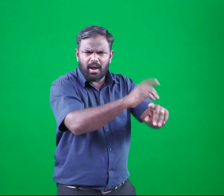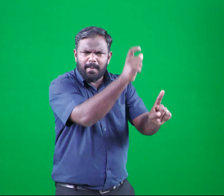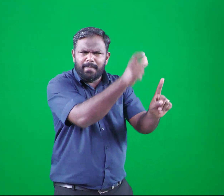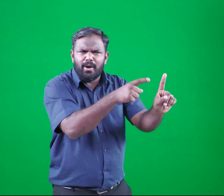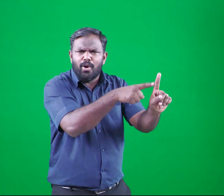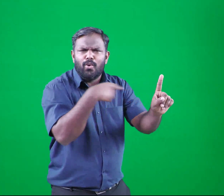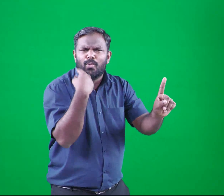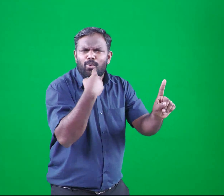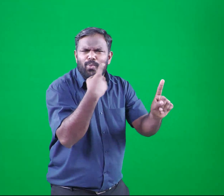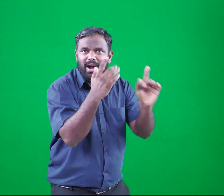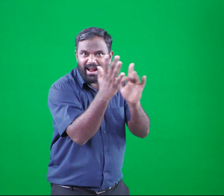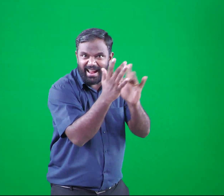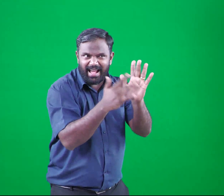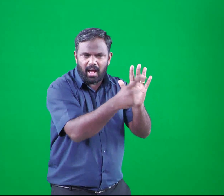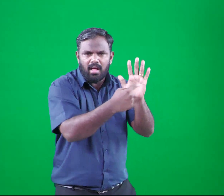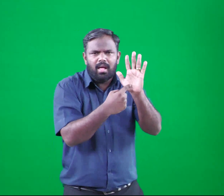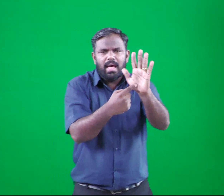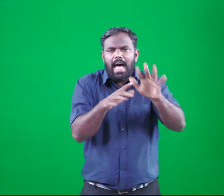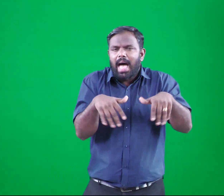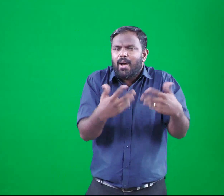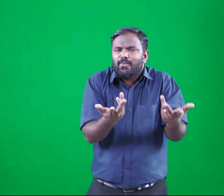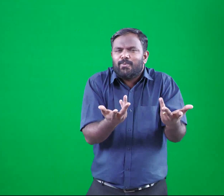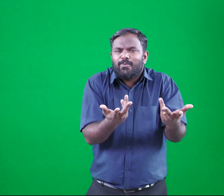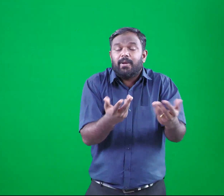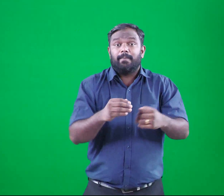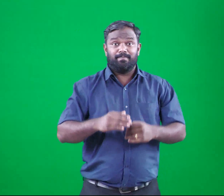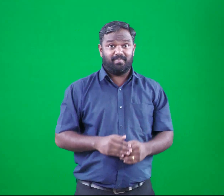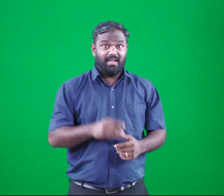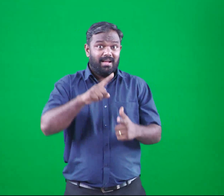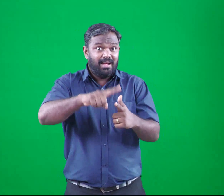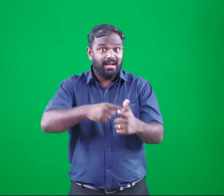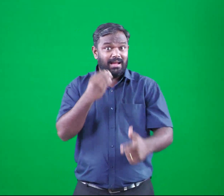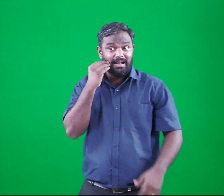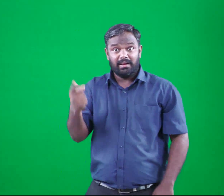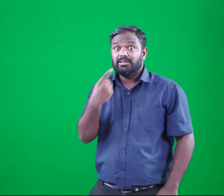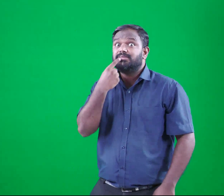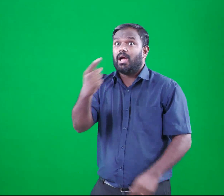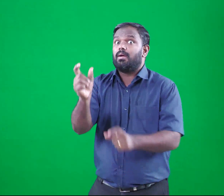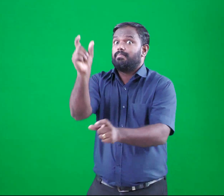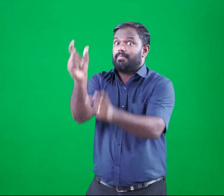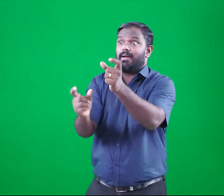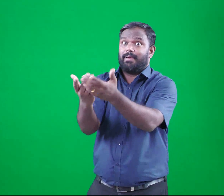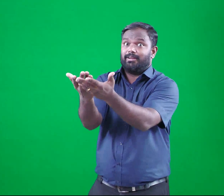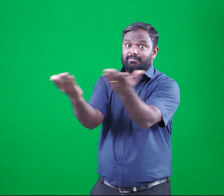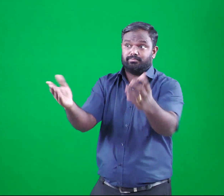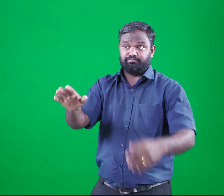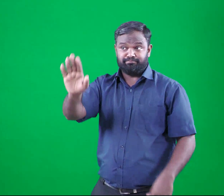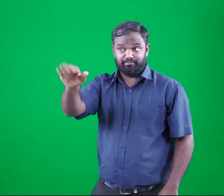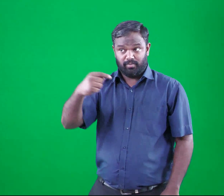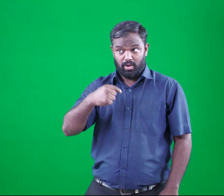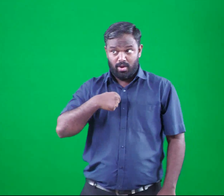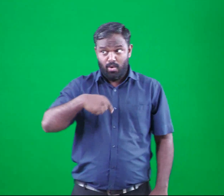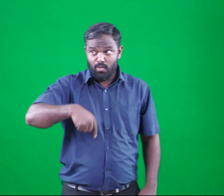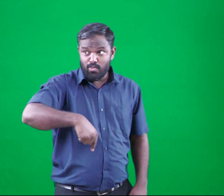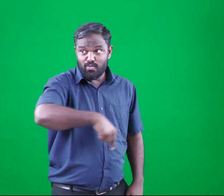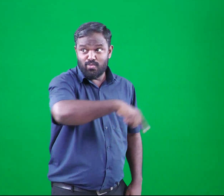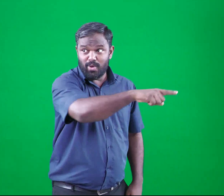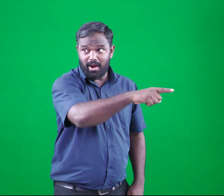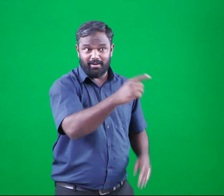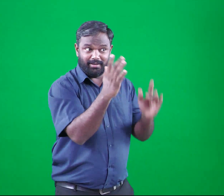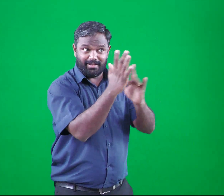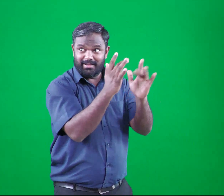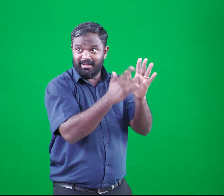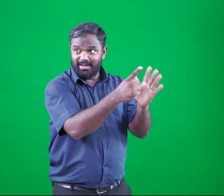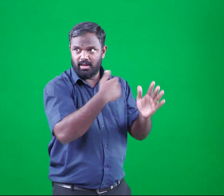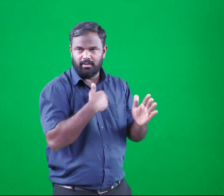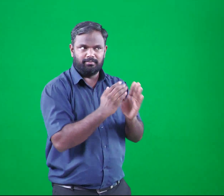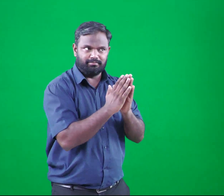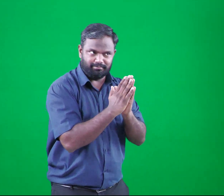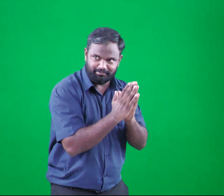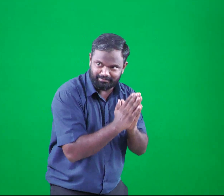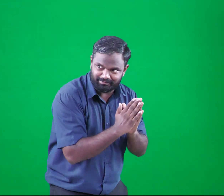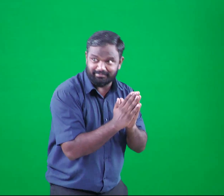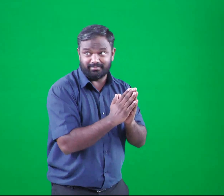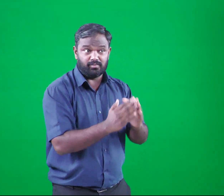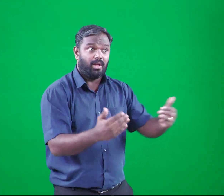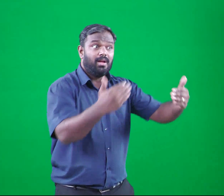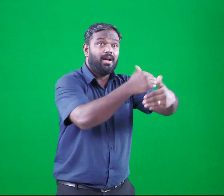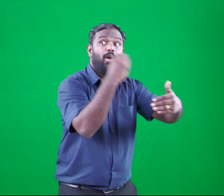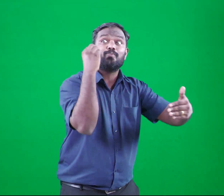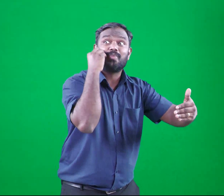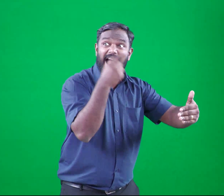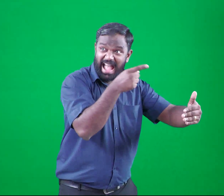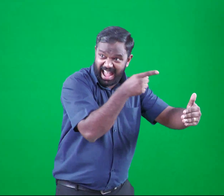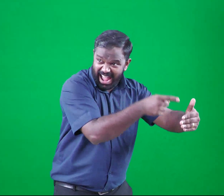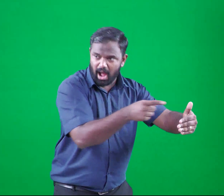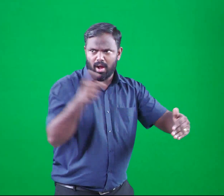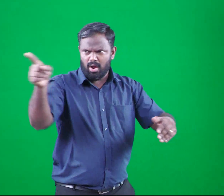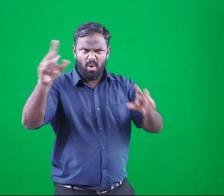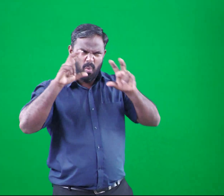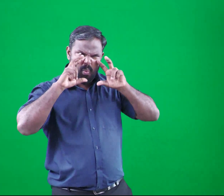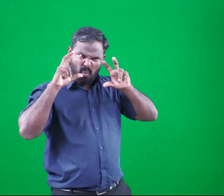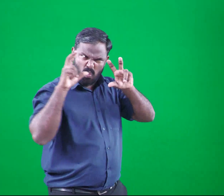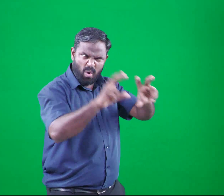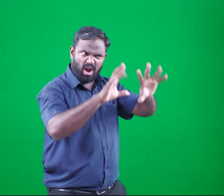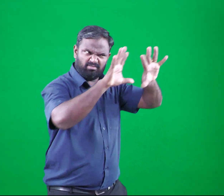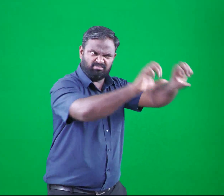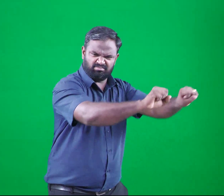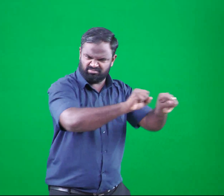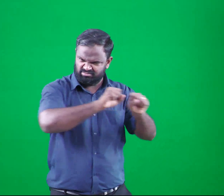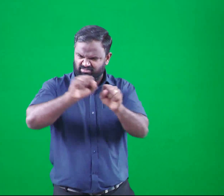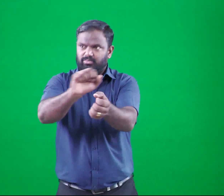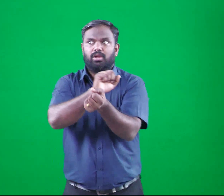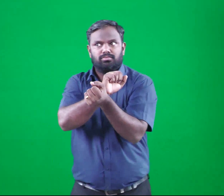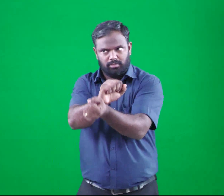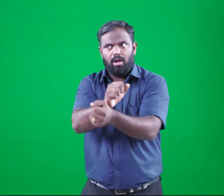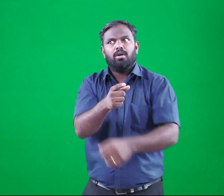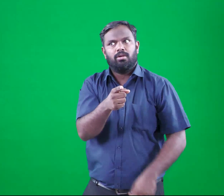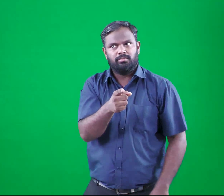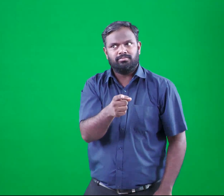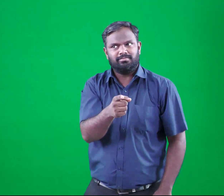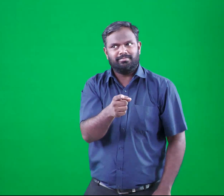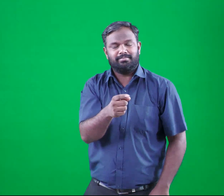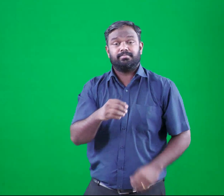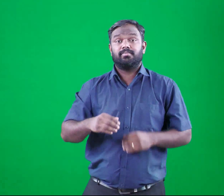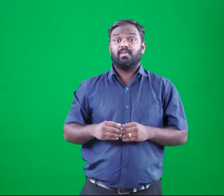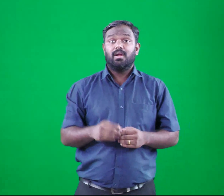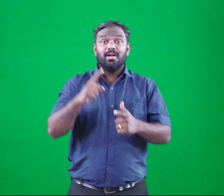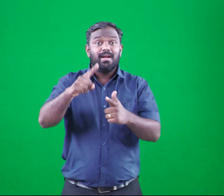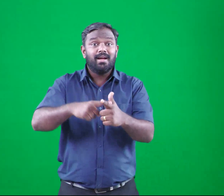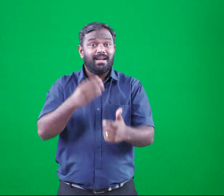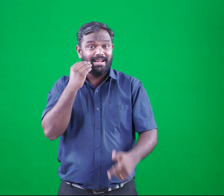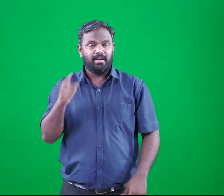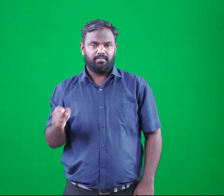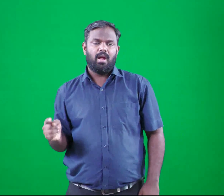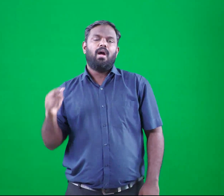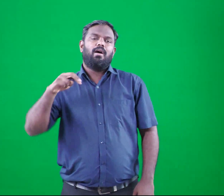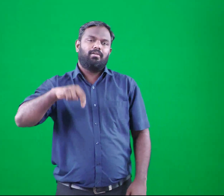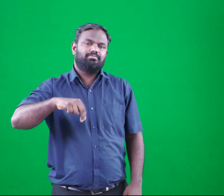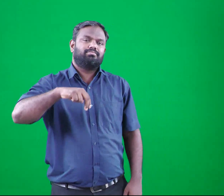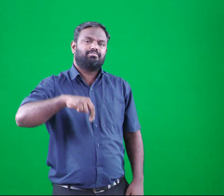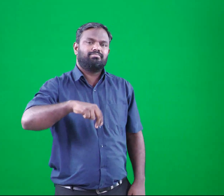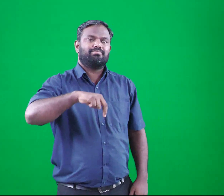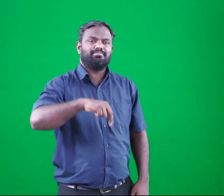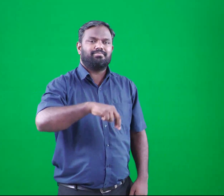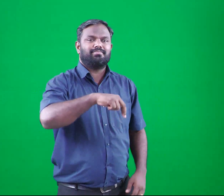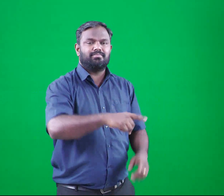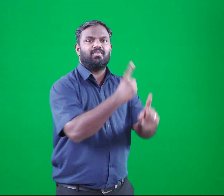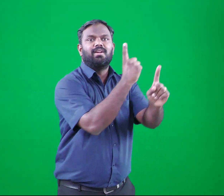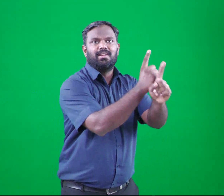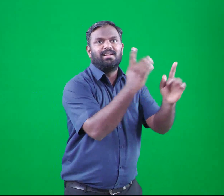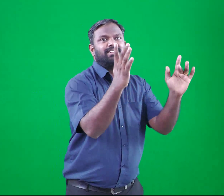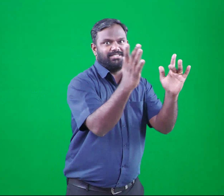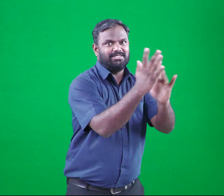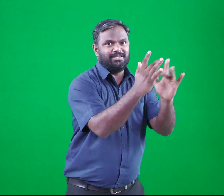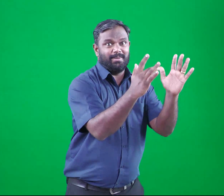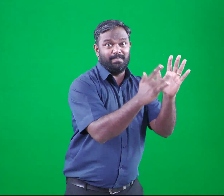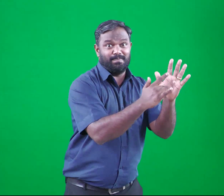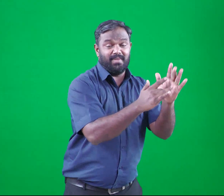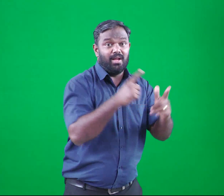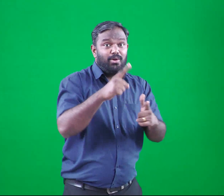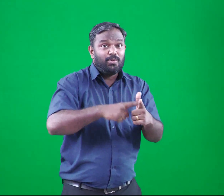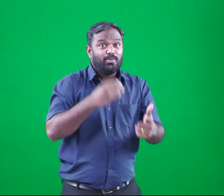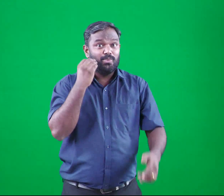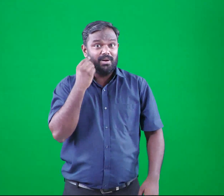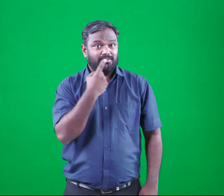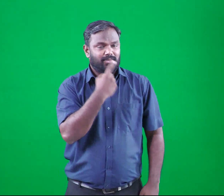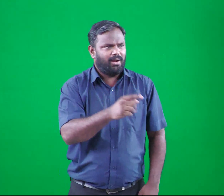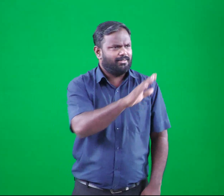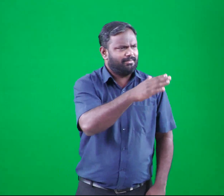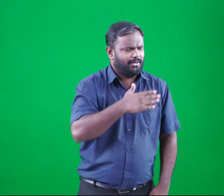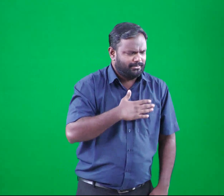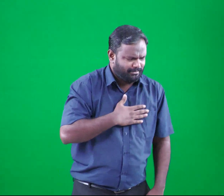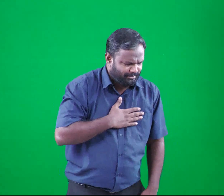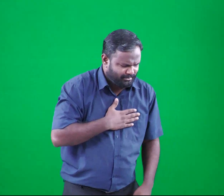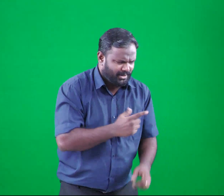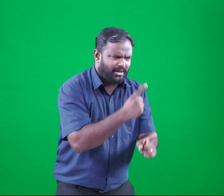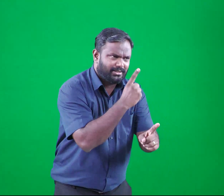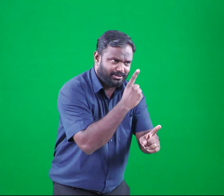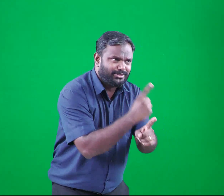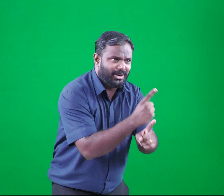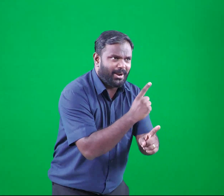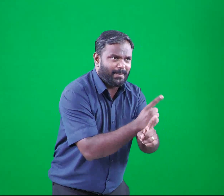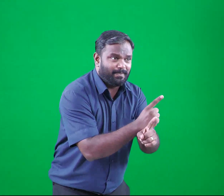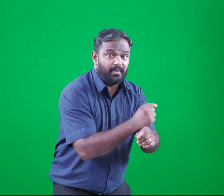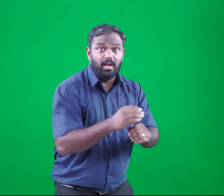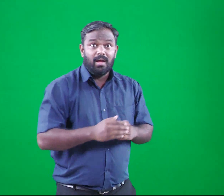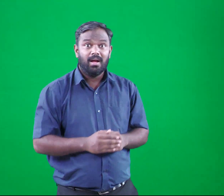arrest Him and lead Him away securely." Going directly to Jesus, he said, "Rabbi!"